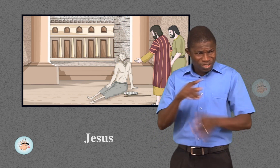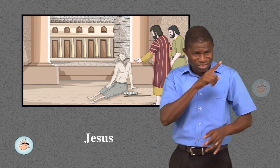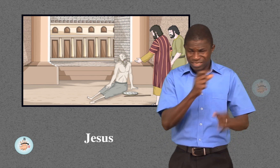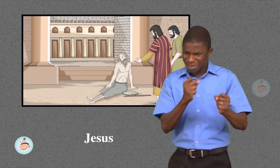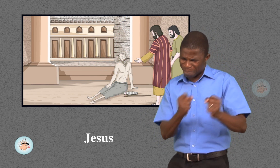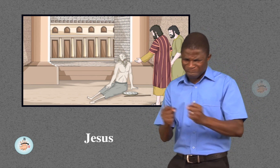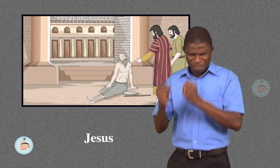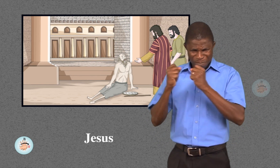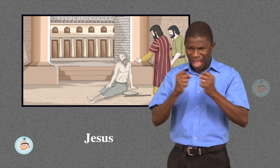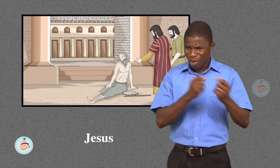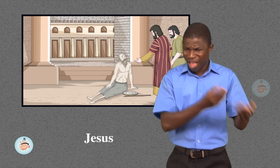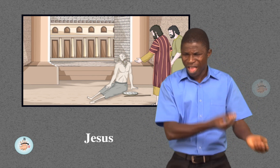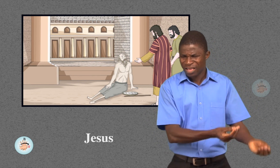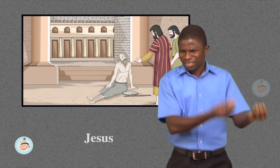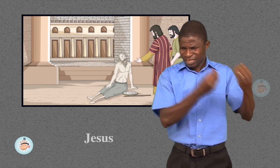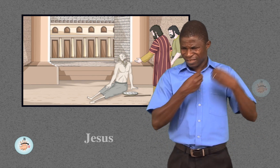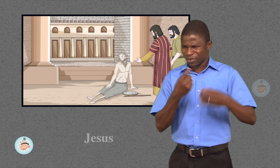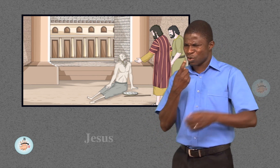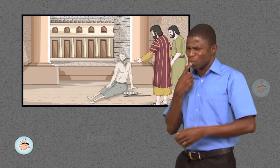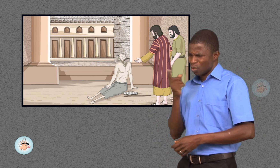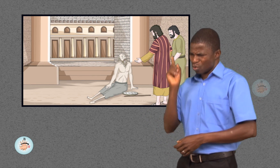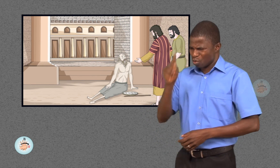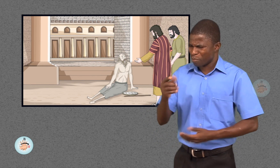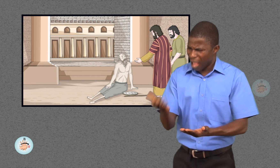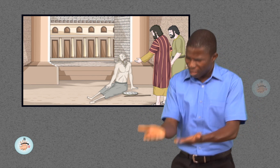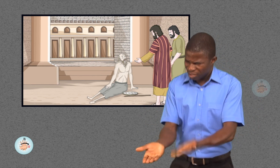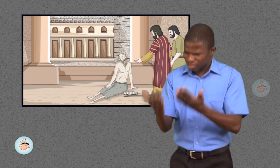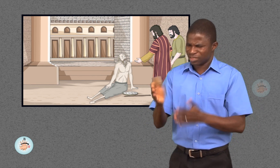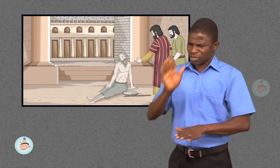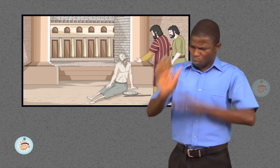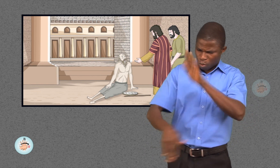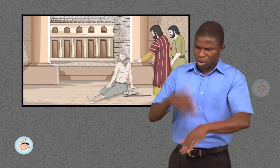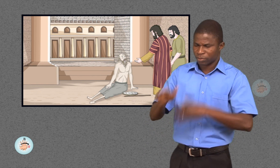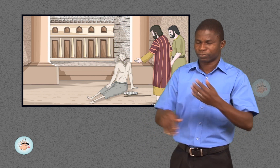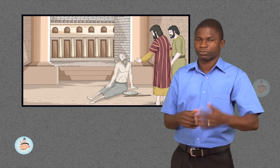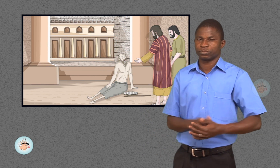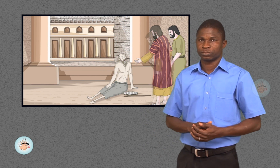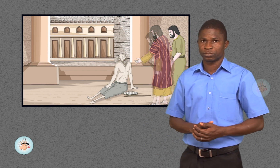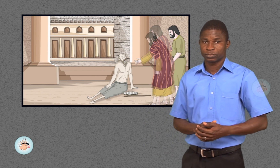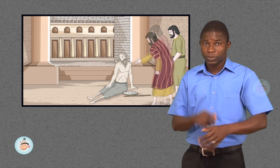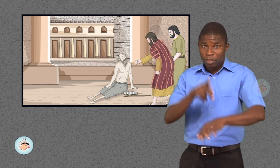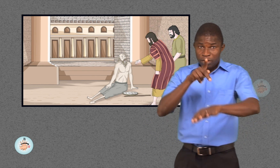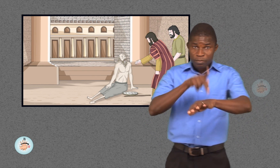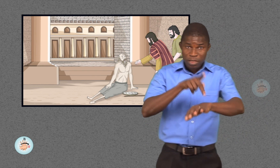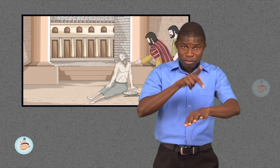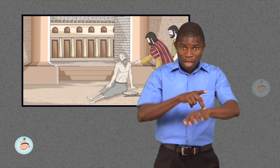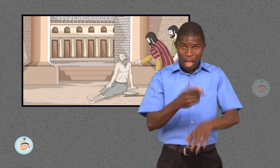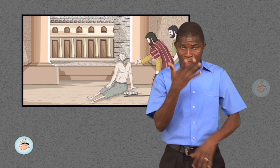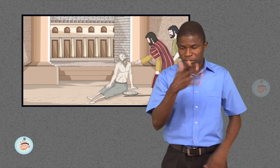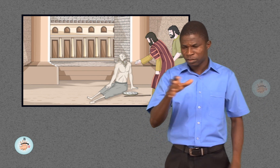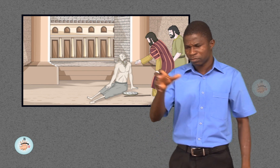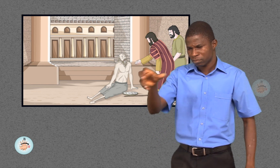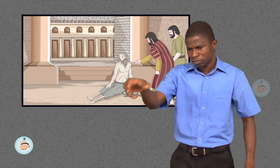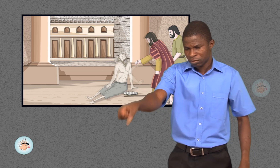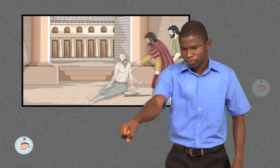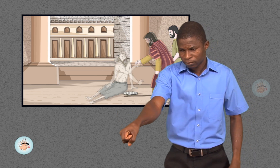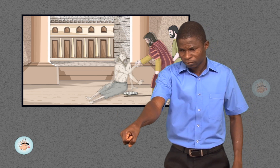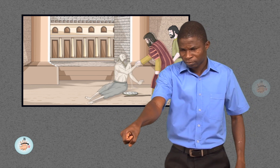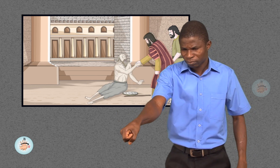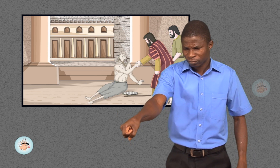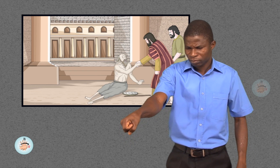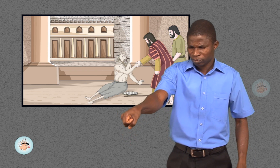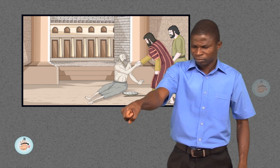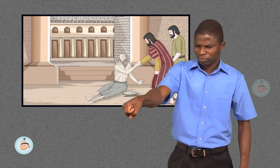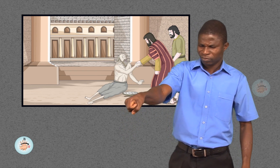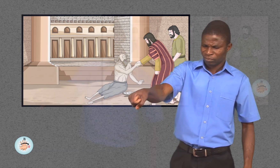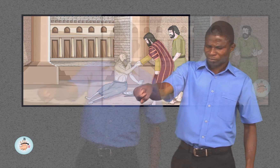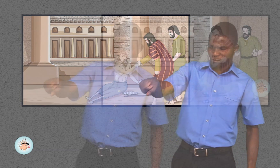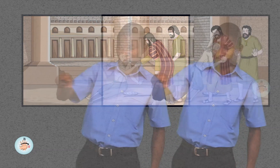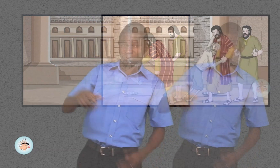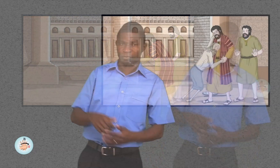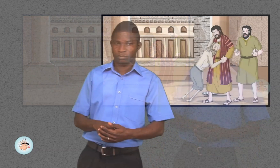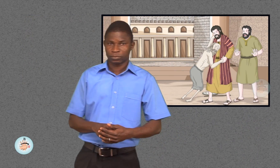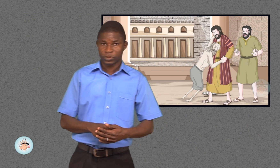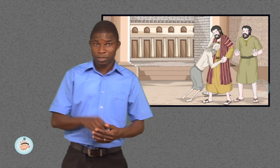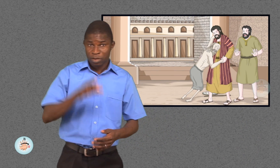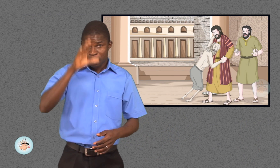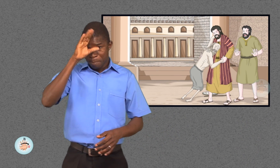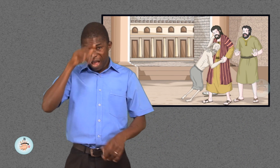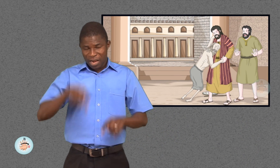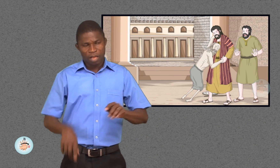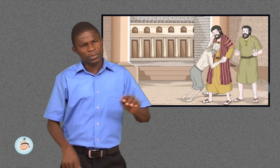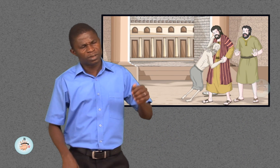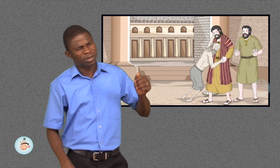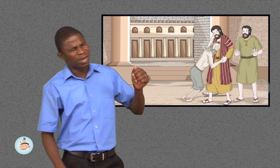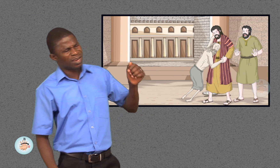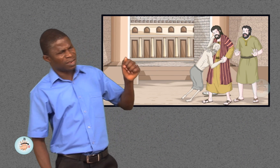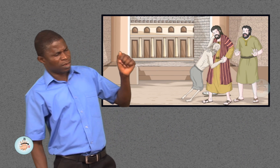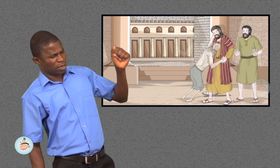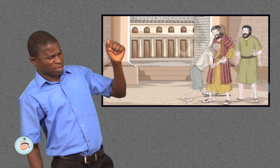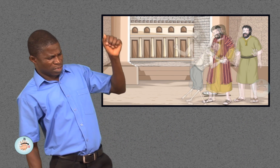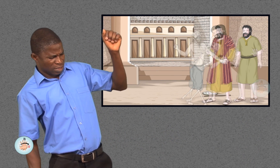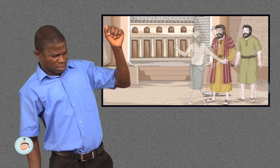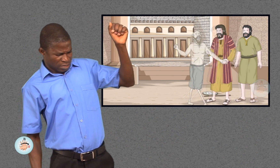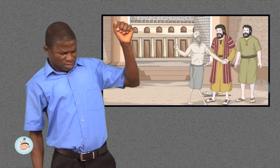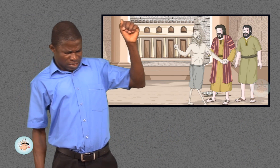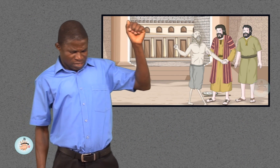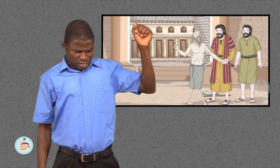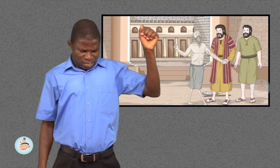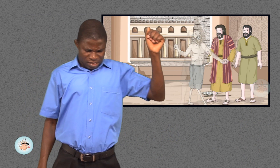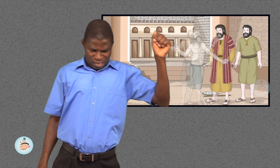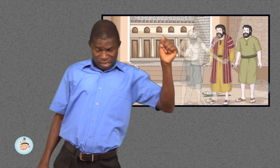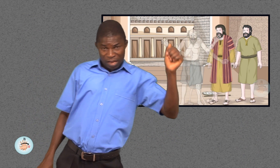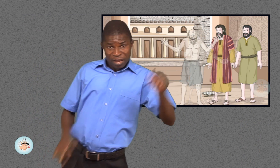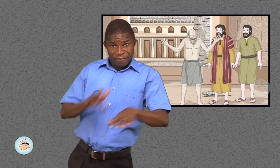Taking him by the right hand, Peter helped him up, and at once the man’s feet and ankles were made strong.